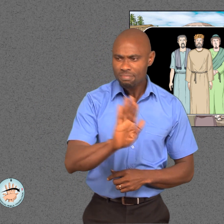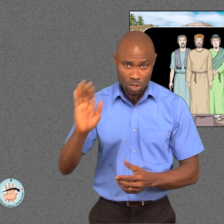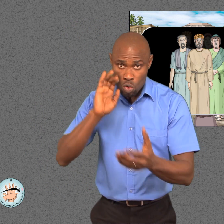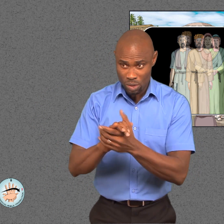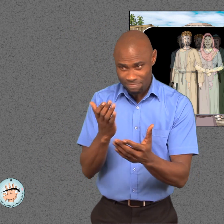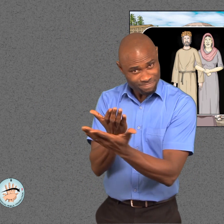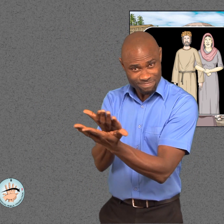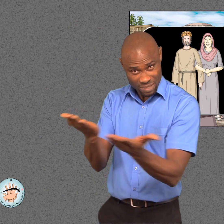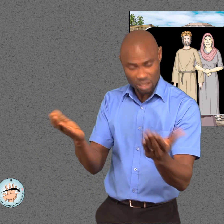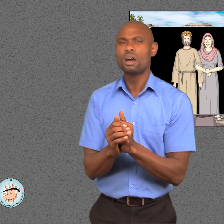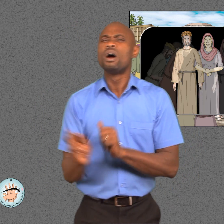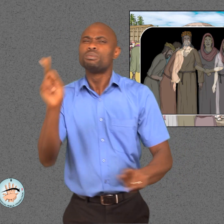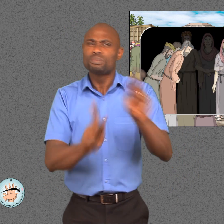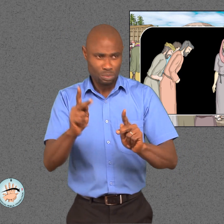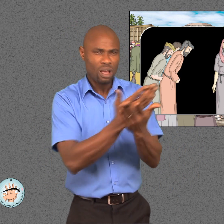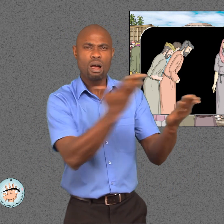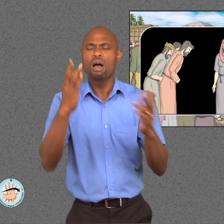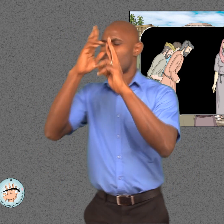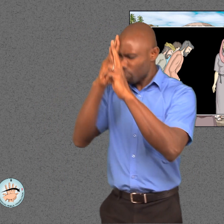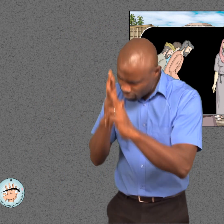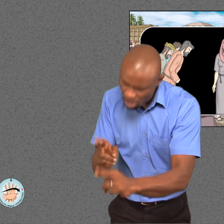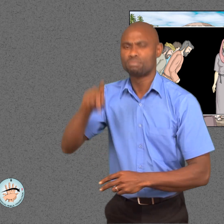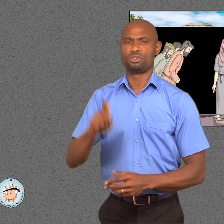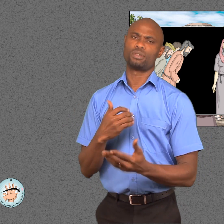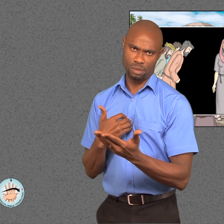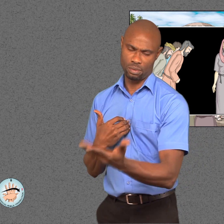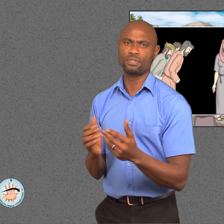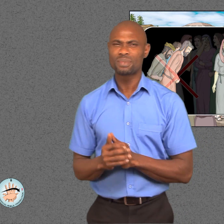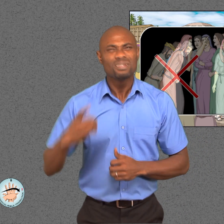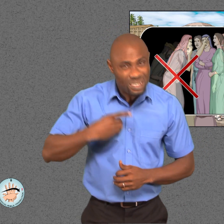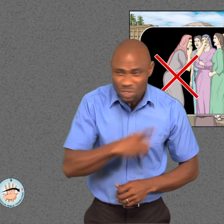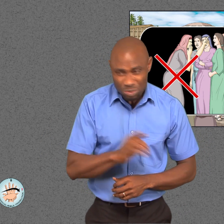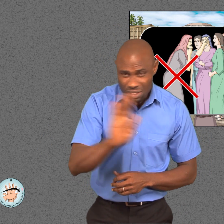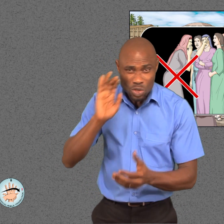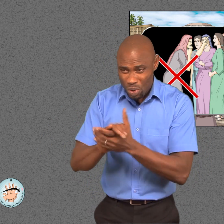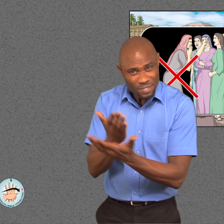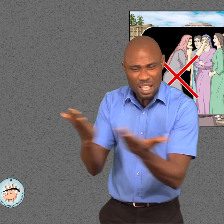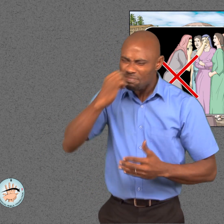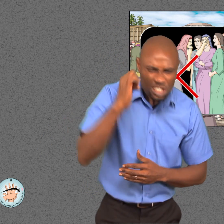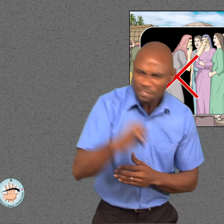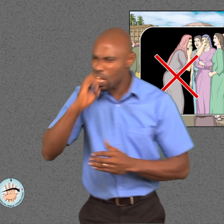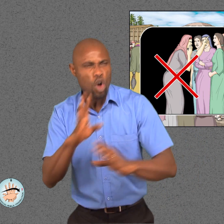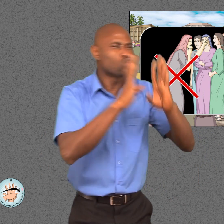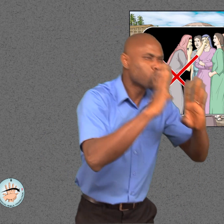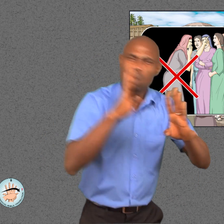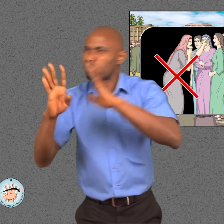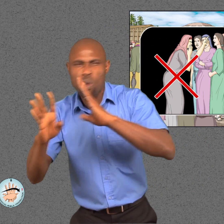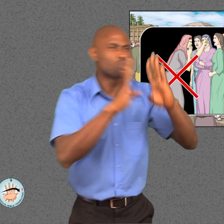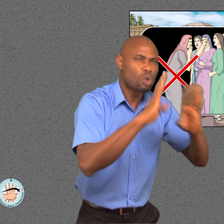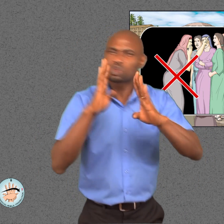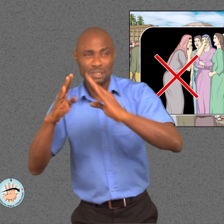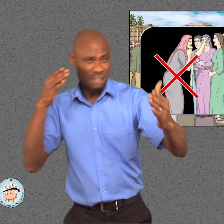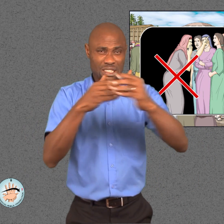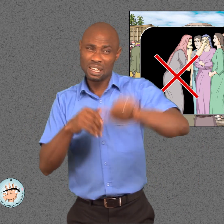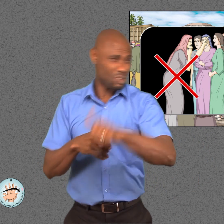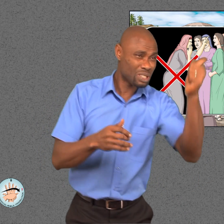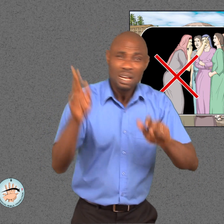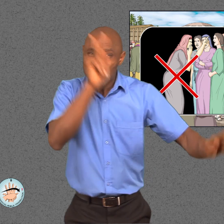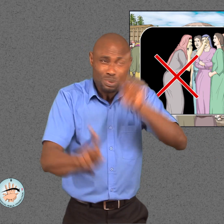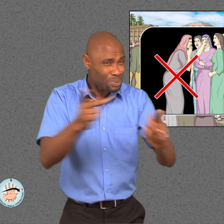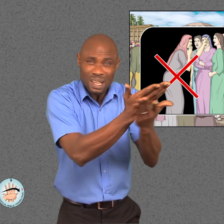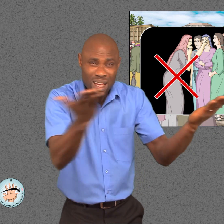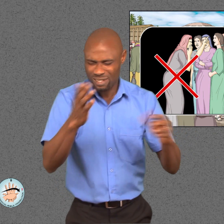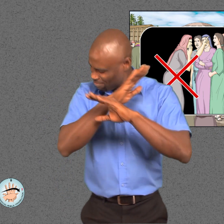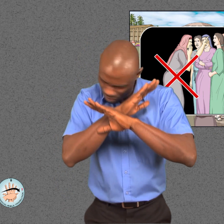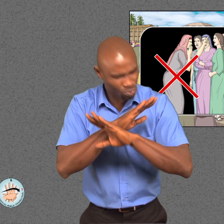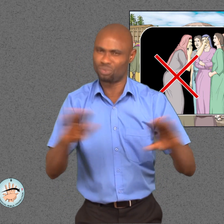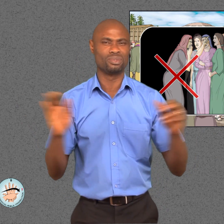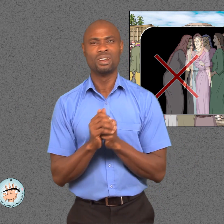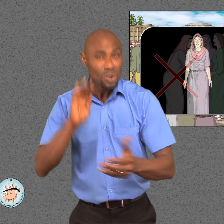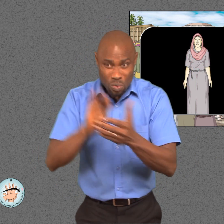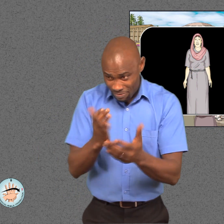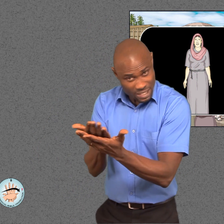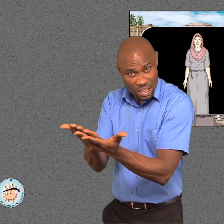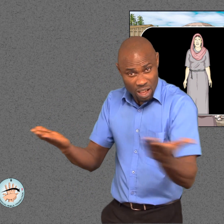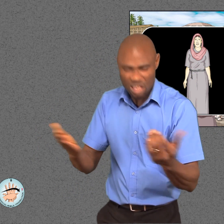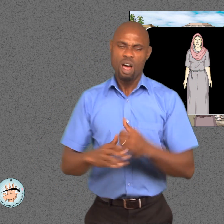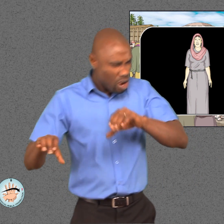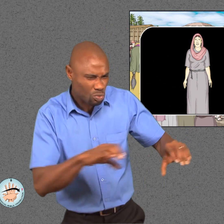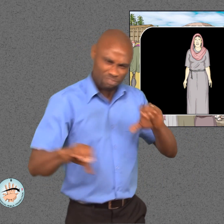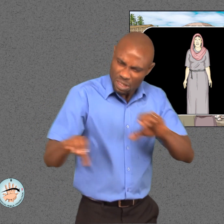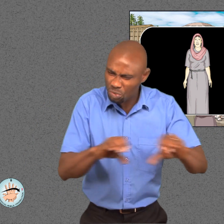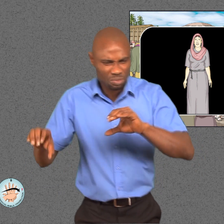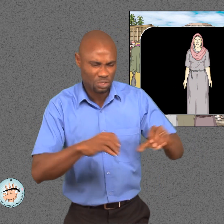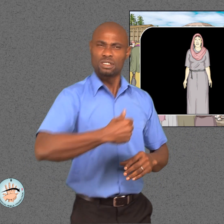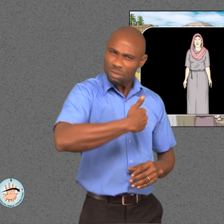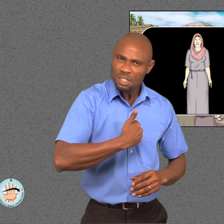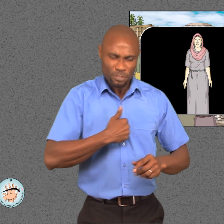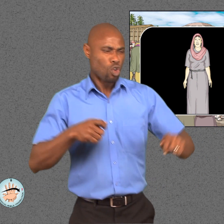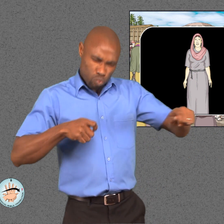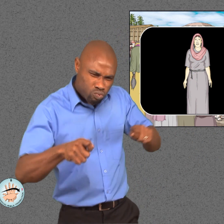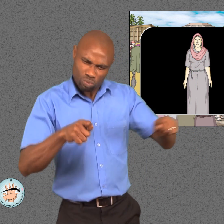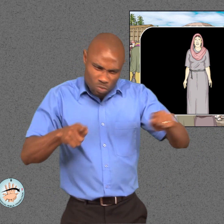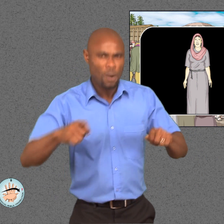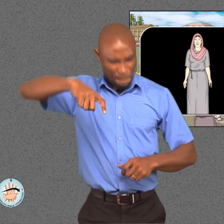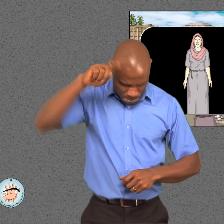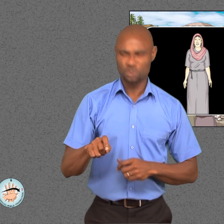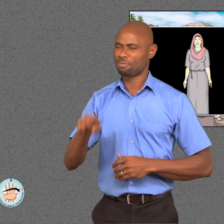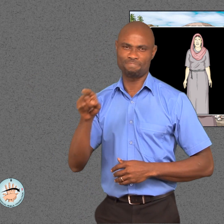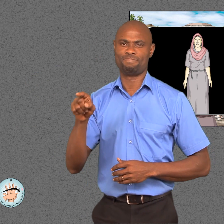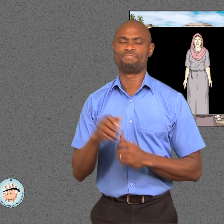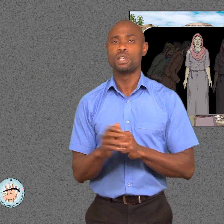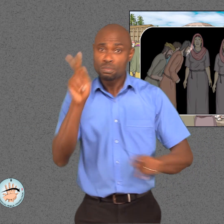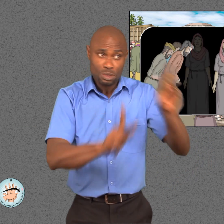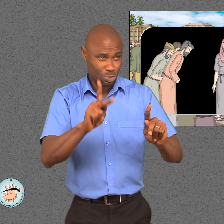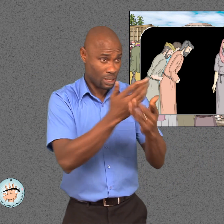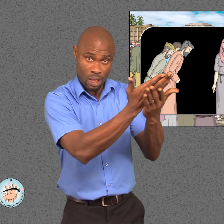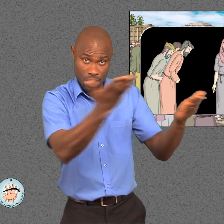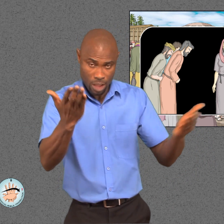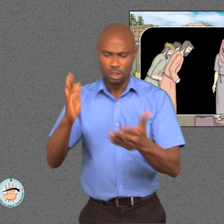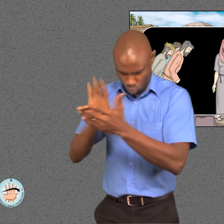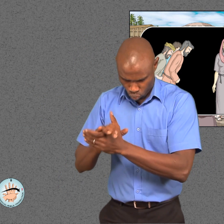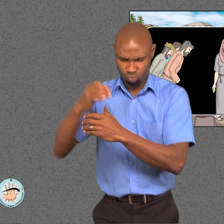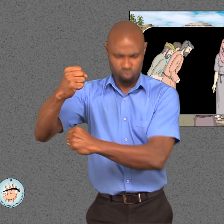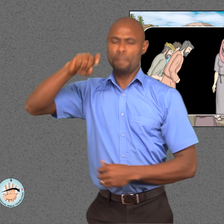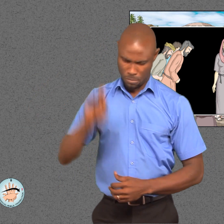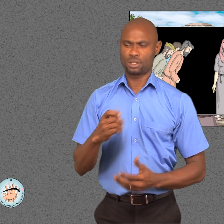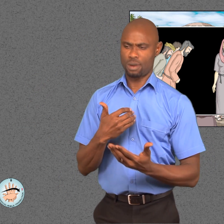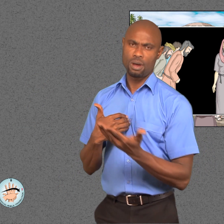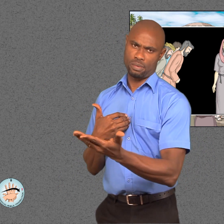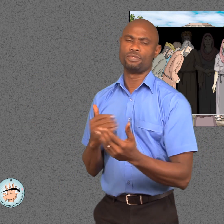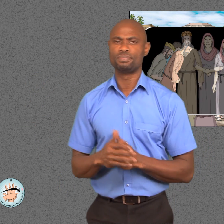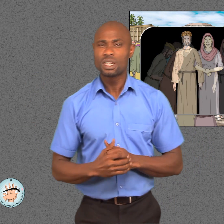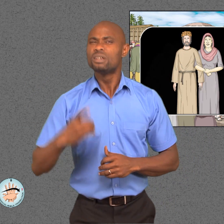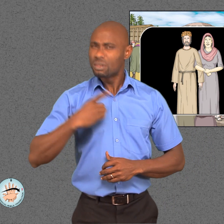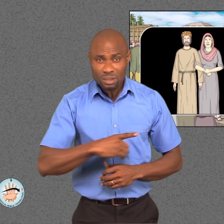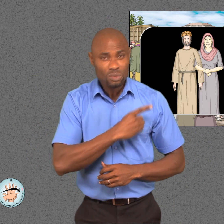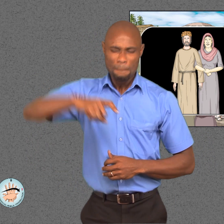In the same way, the women must be dignified, not slanderers, but temperate and faithful in all things.